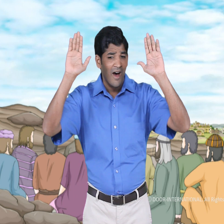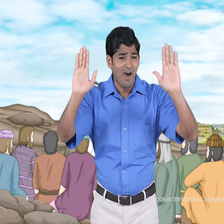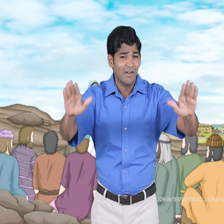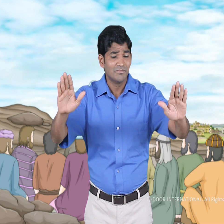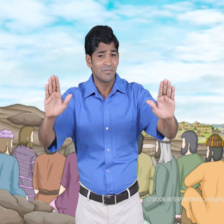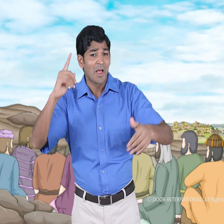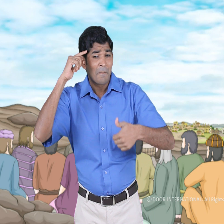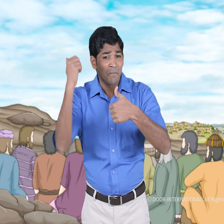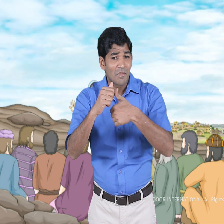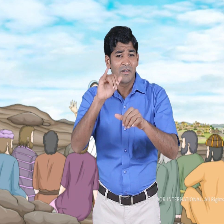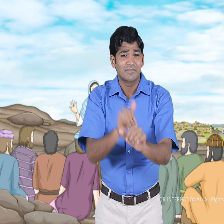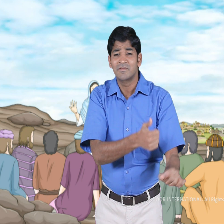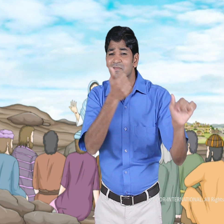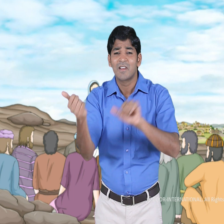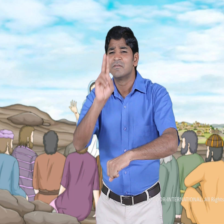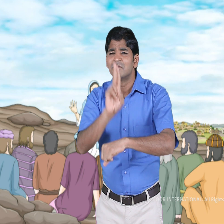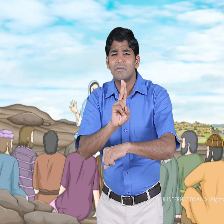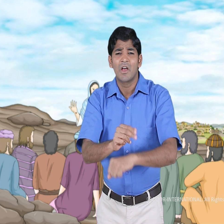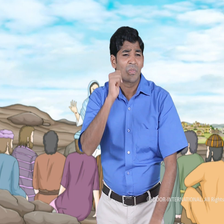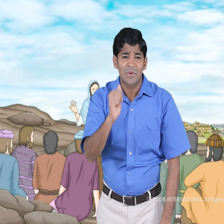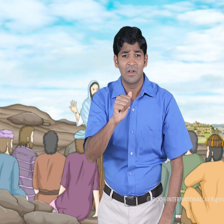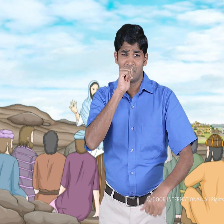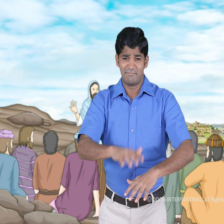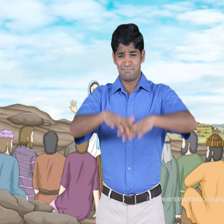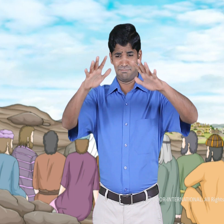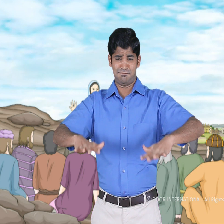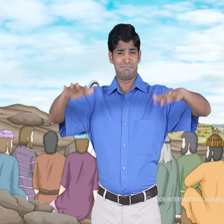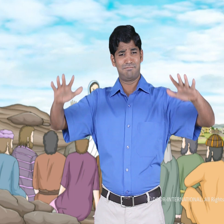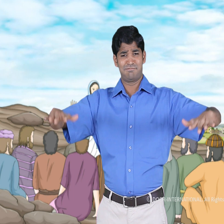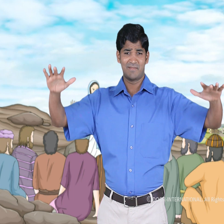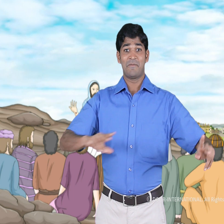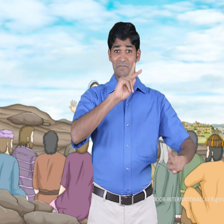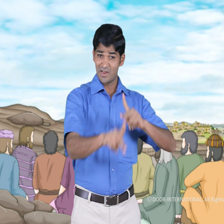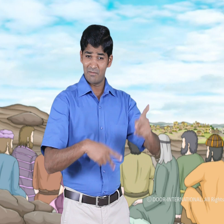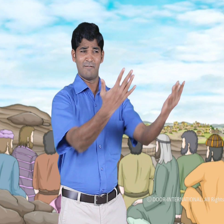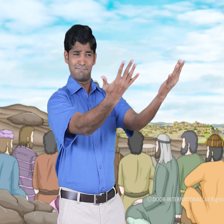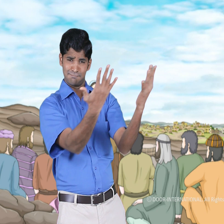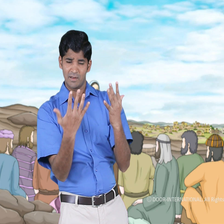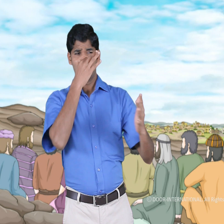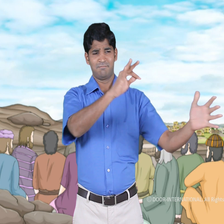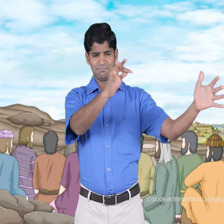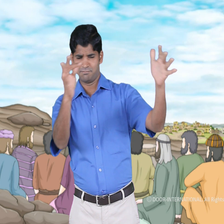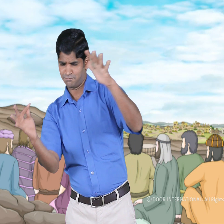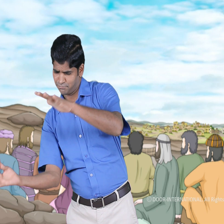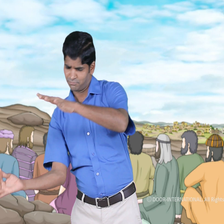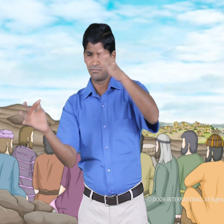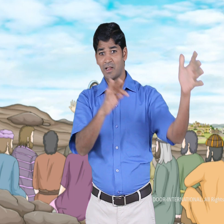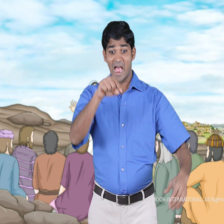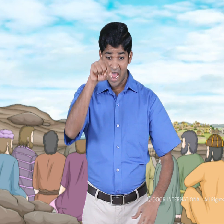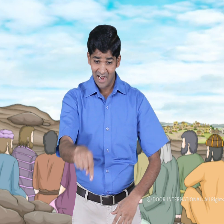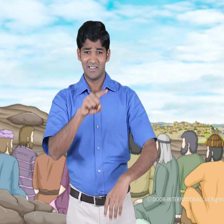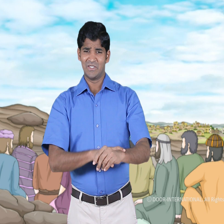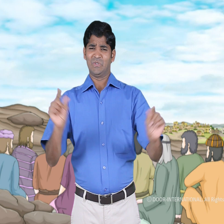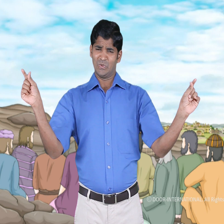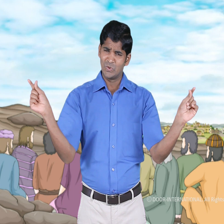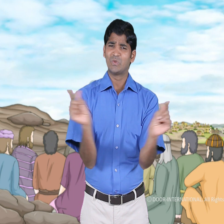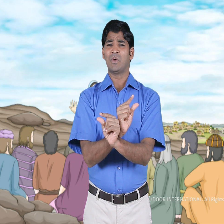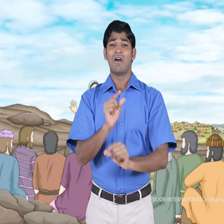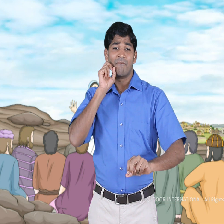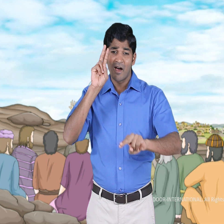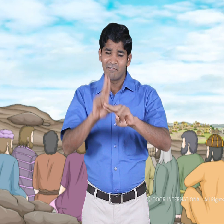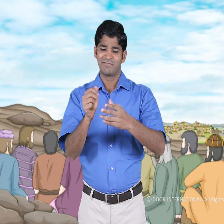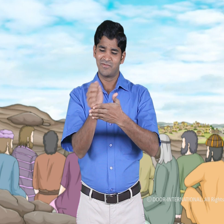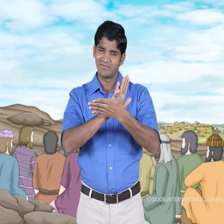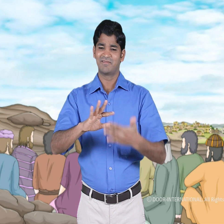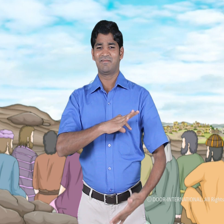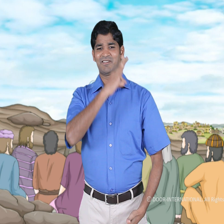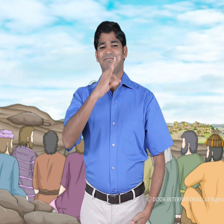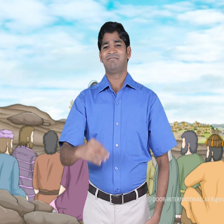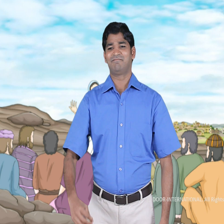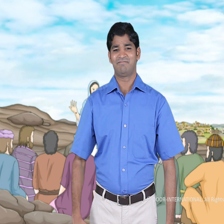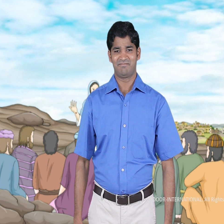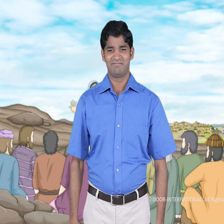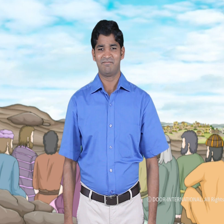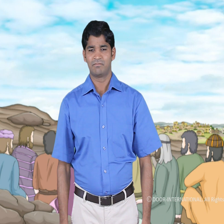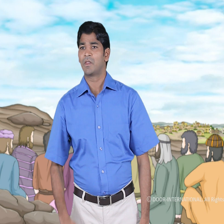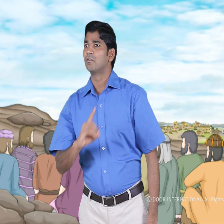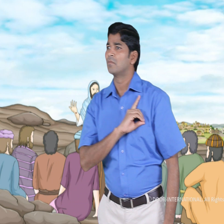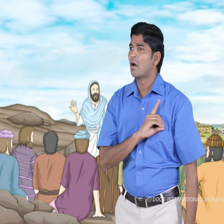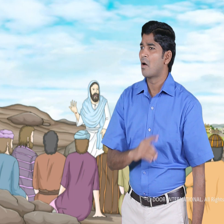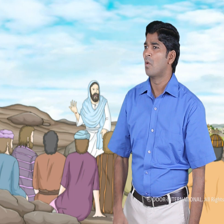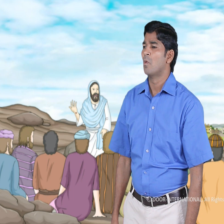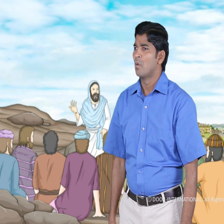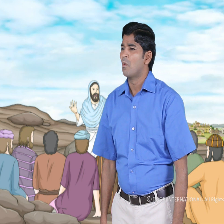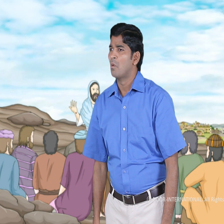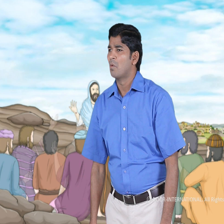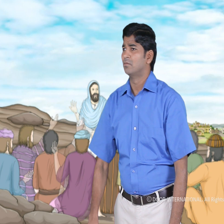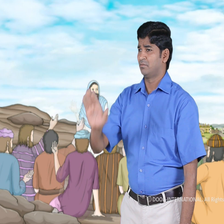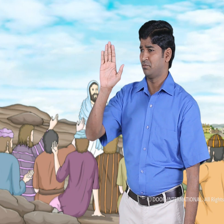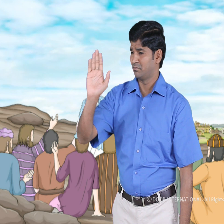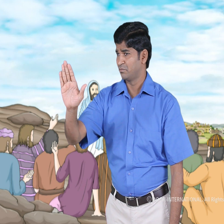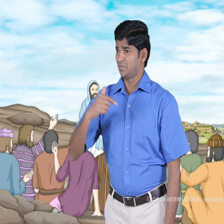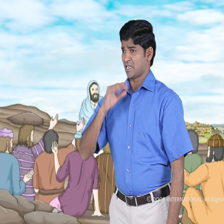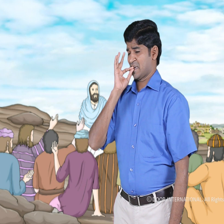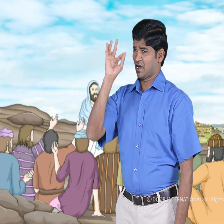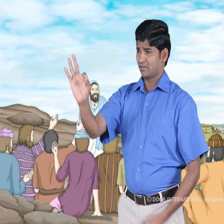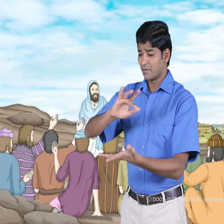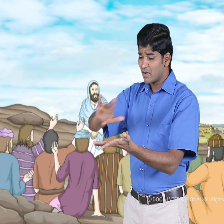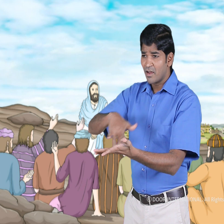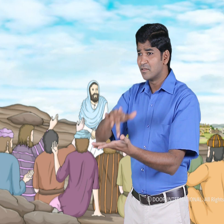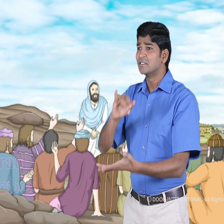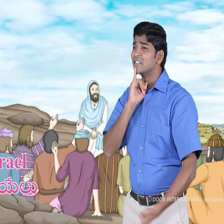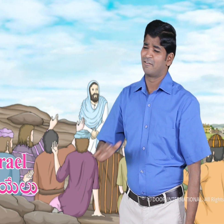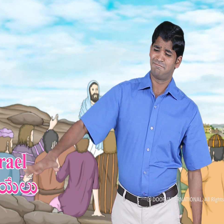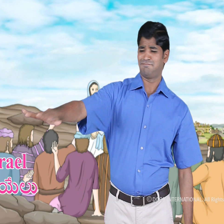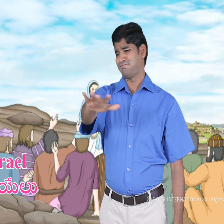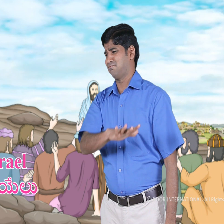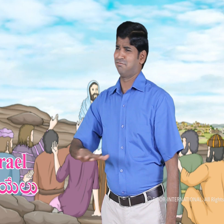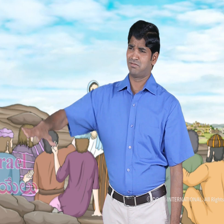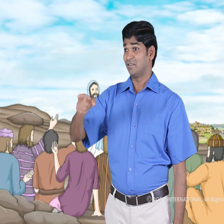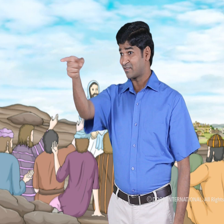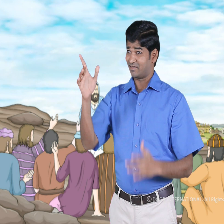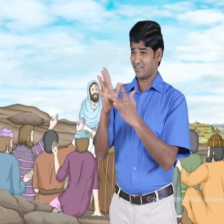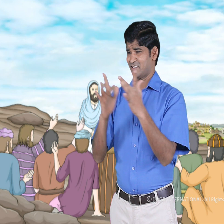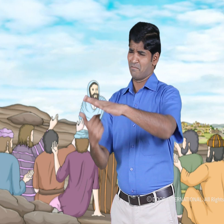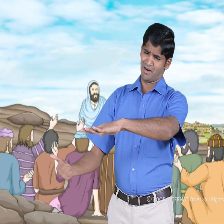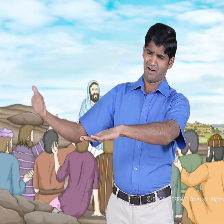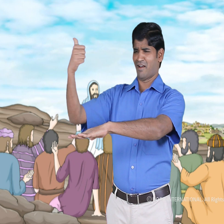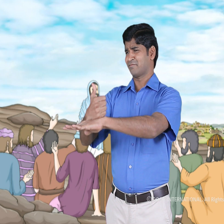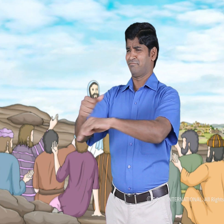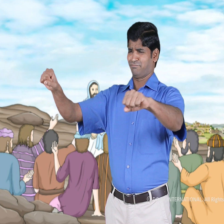For John baptized with water, but in a few days you will be baptized with the Holy Spirit.”